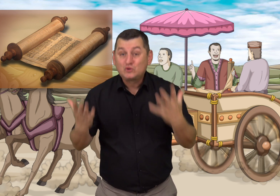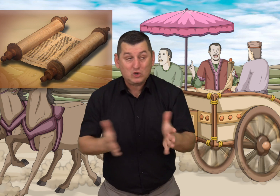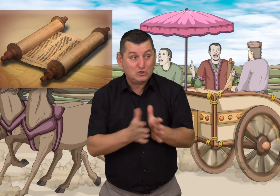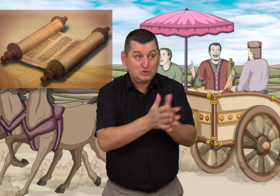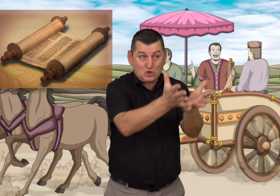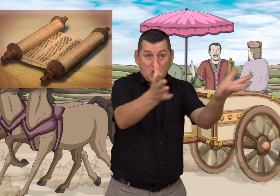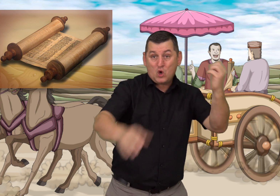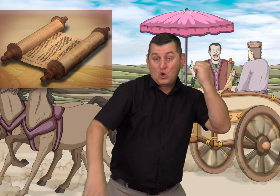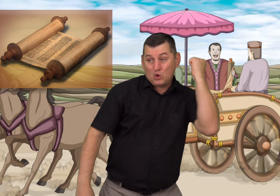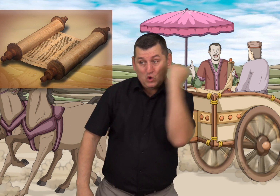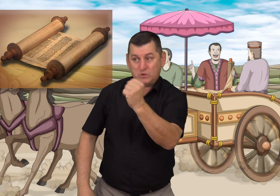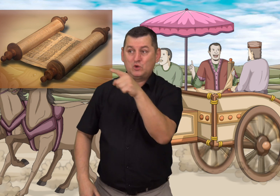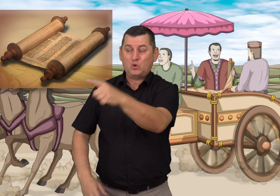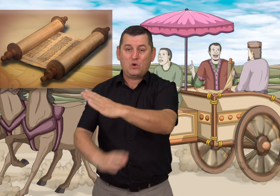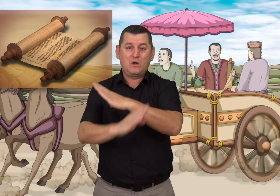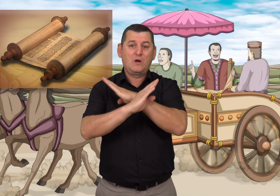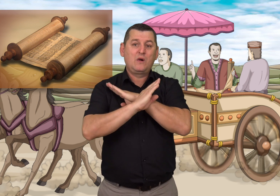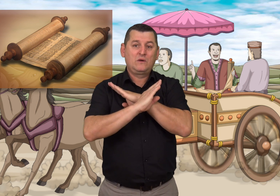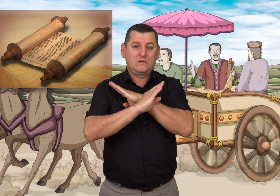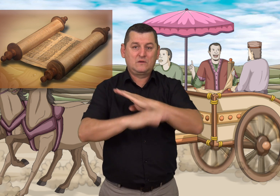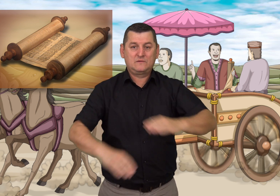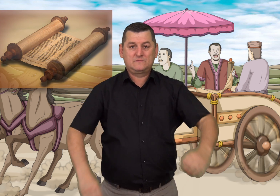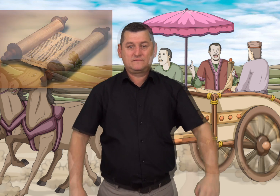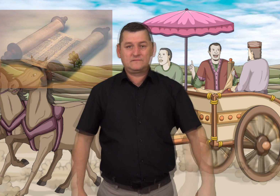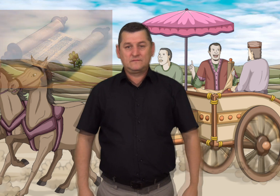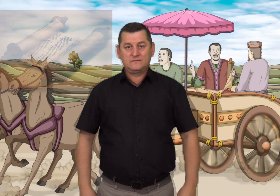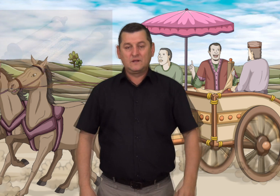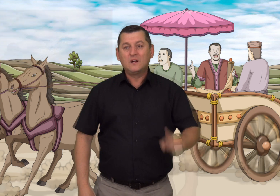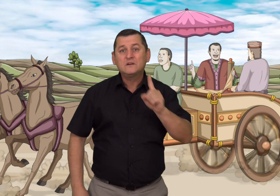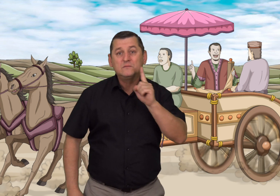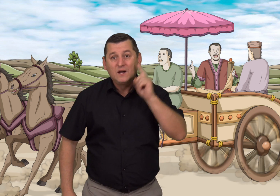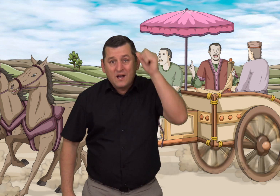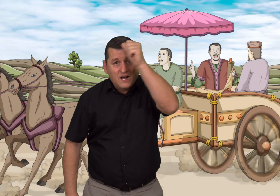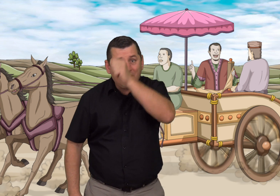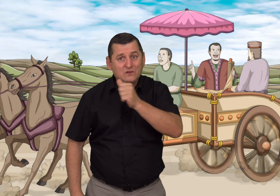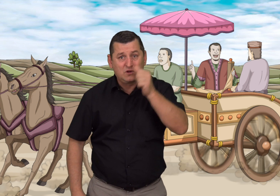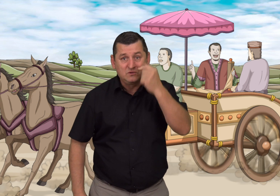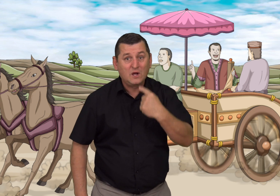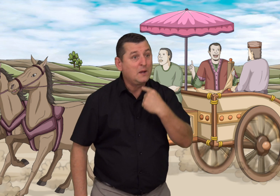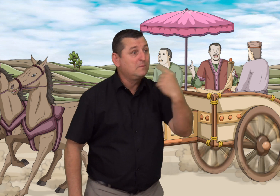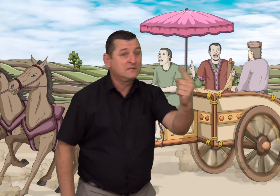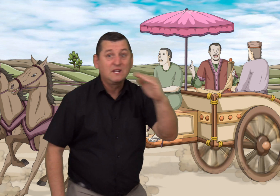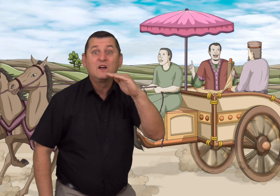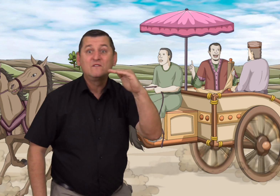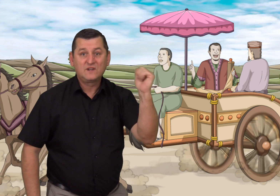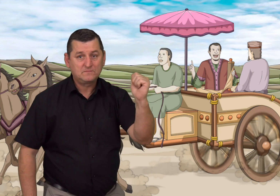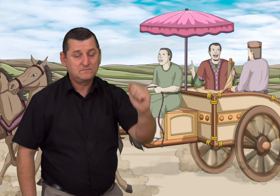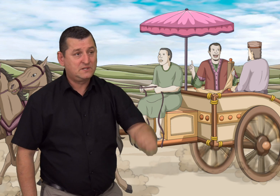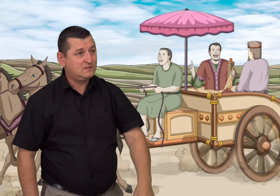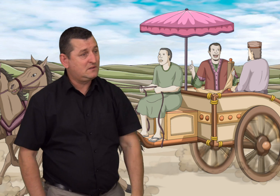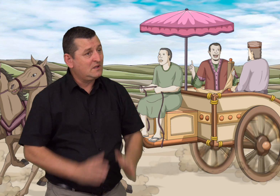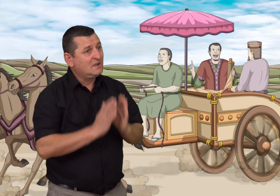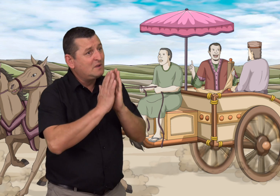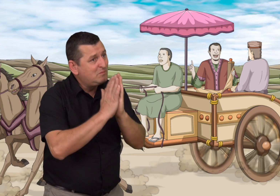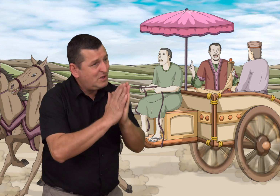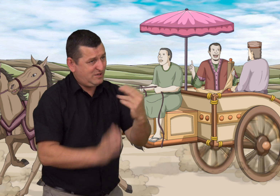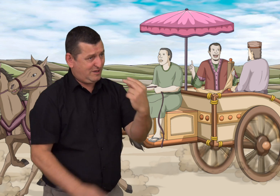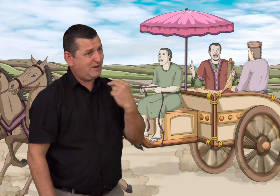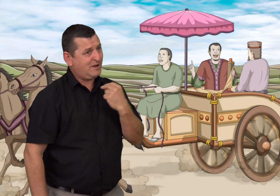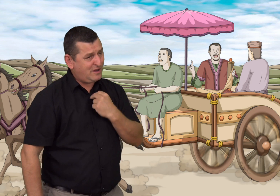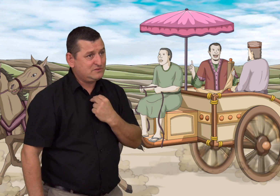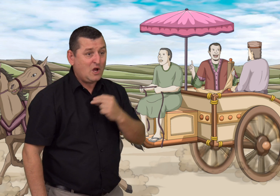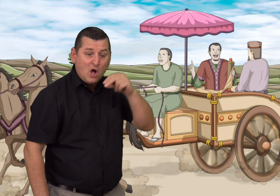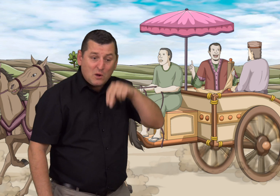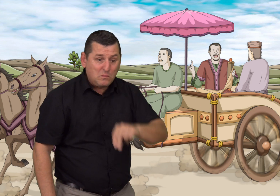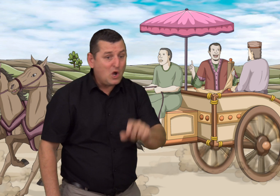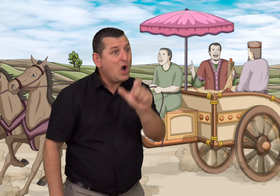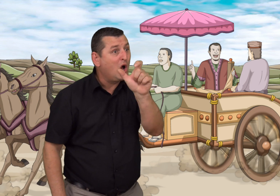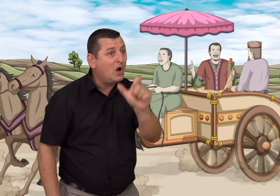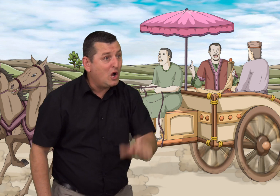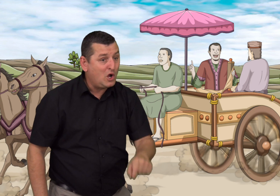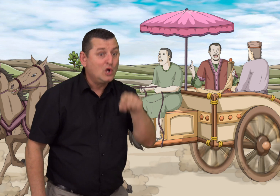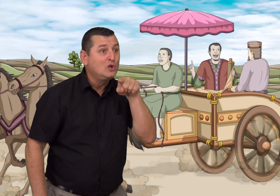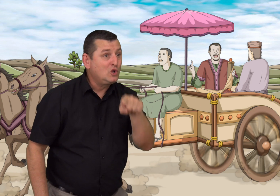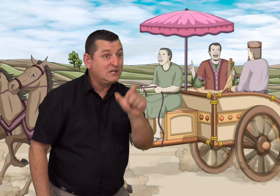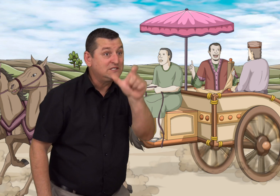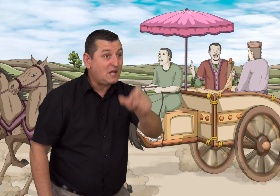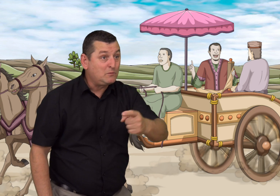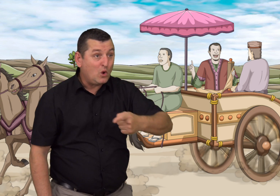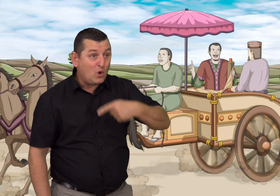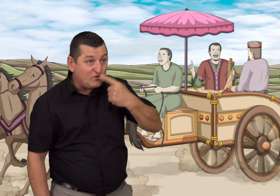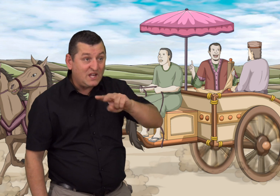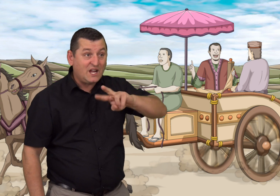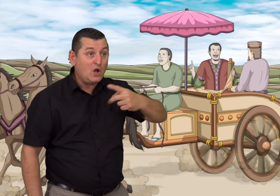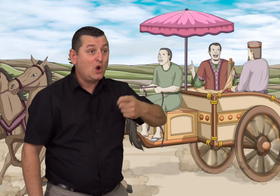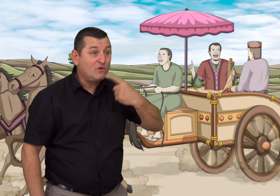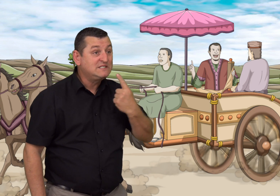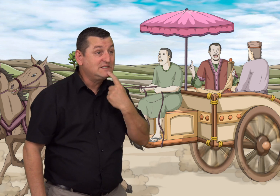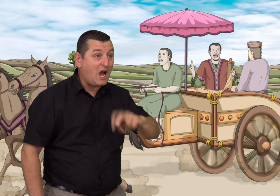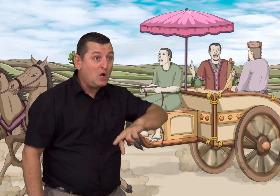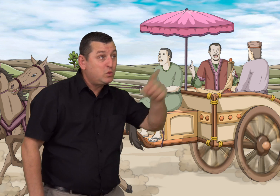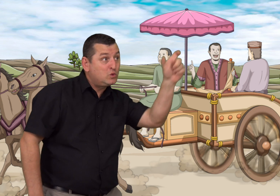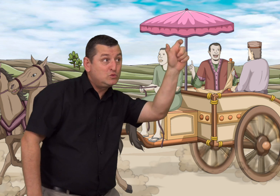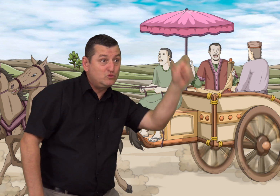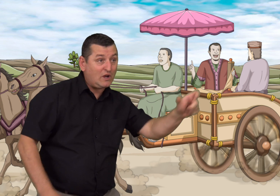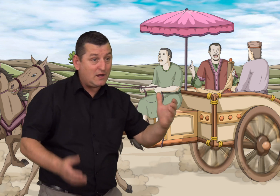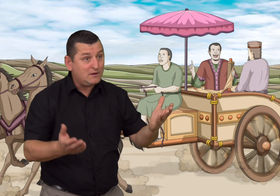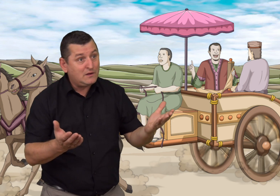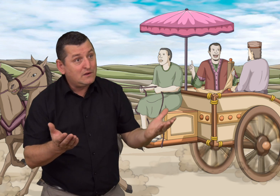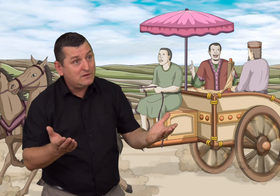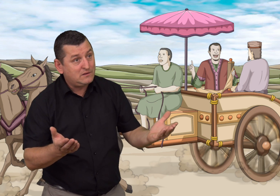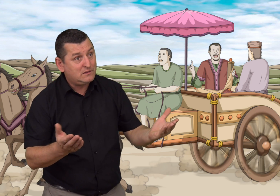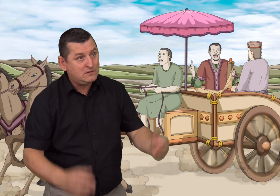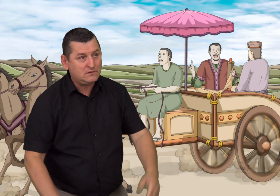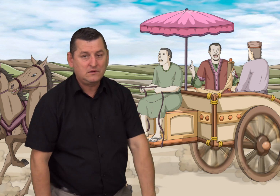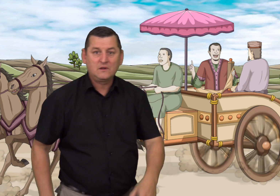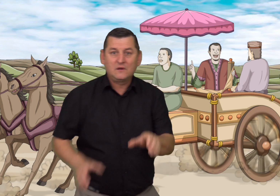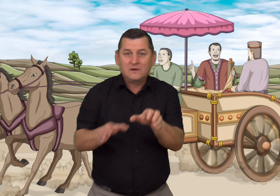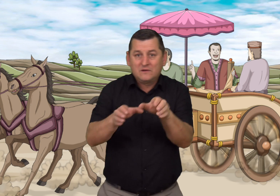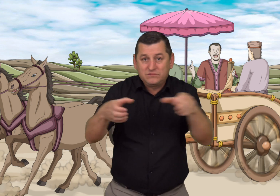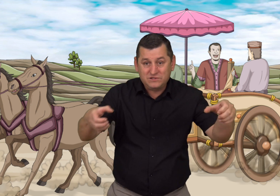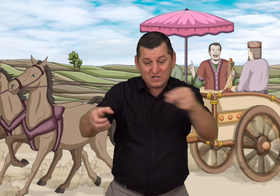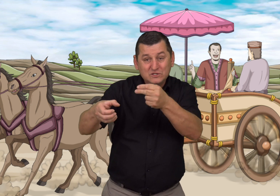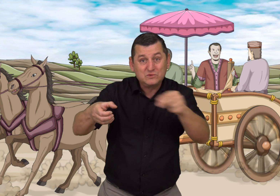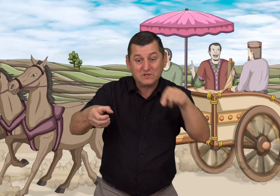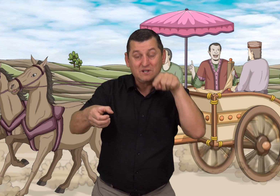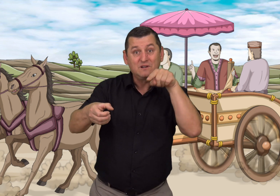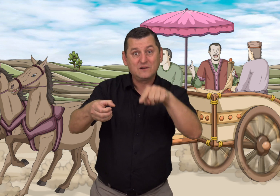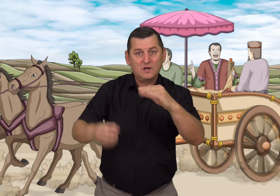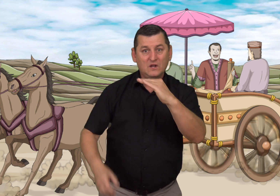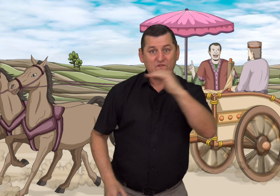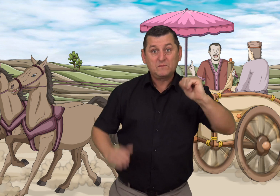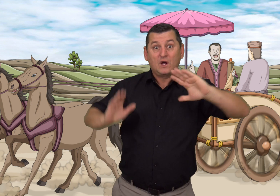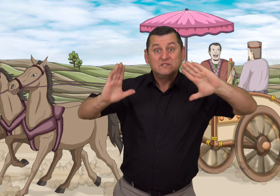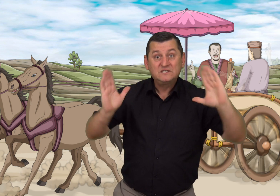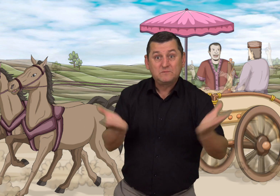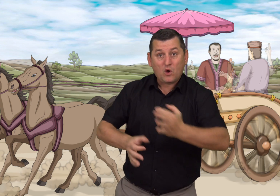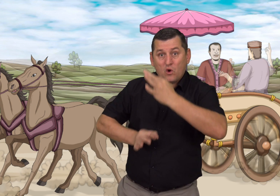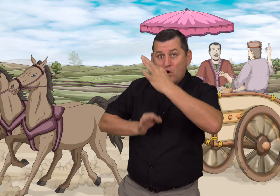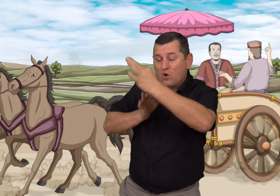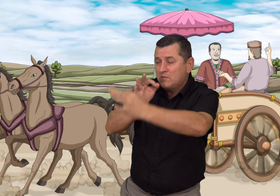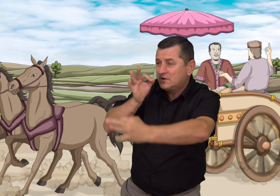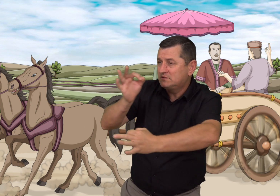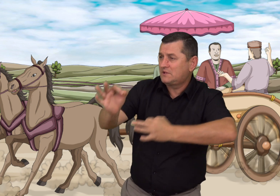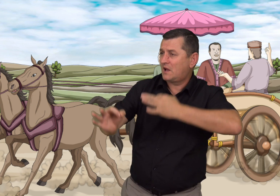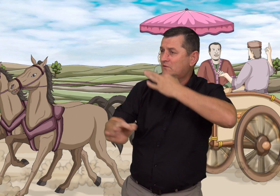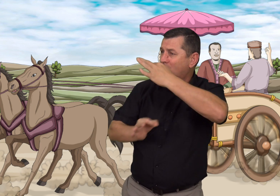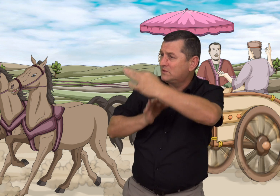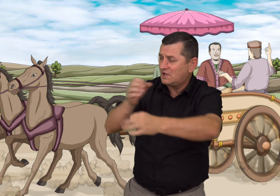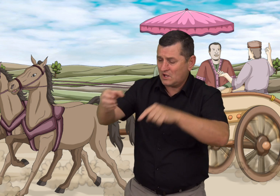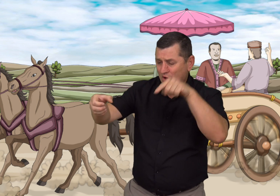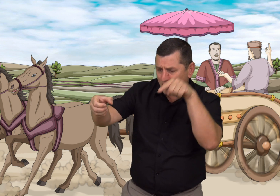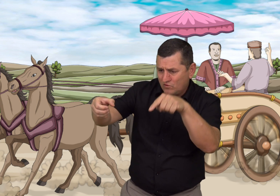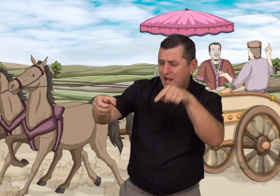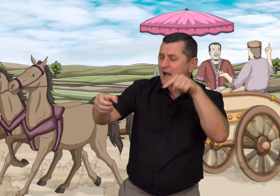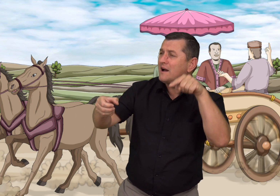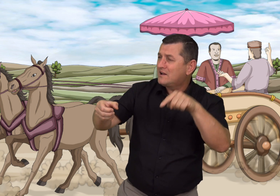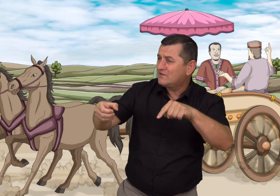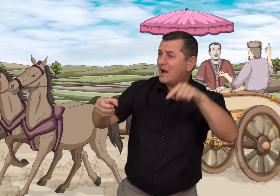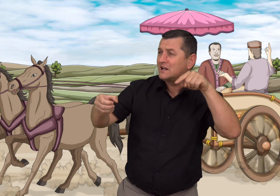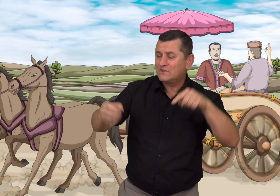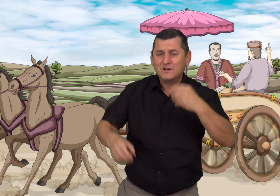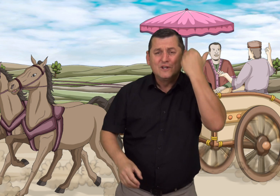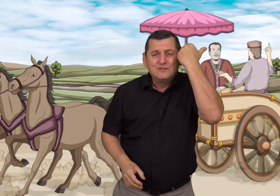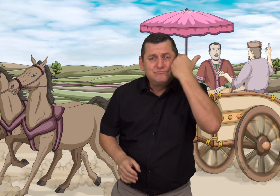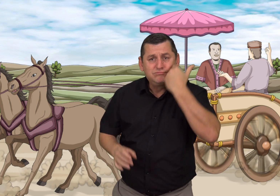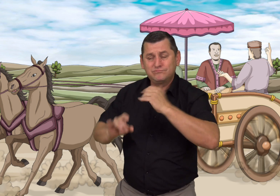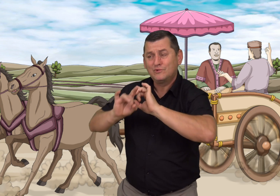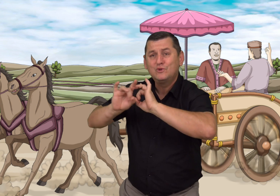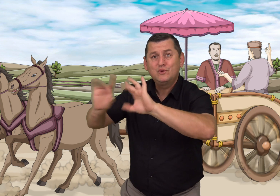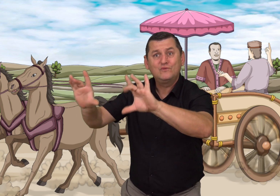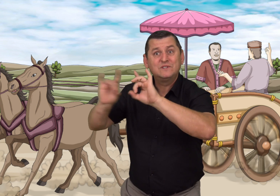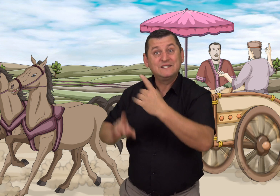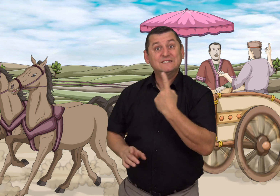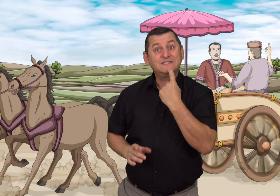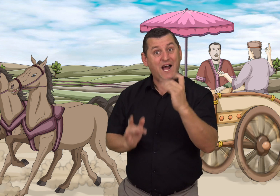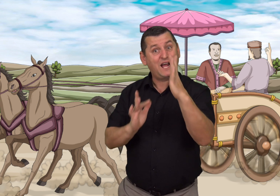“Tell me,” said the eunuch, “who is the prophet talking about, himself or someone else?”